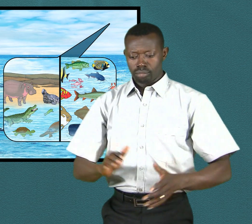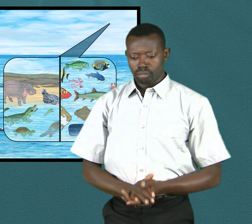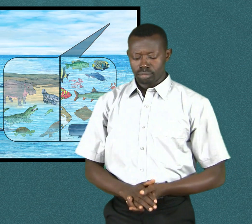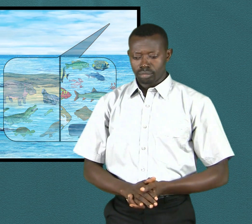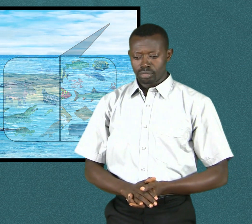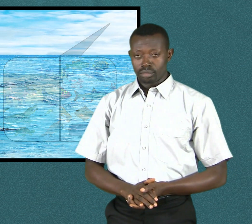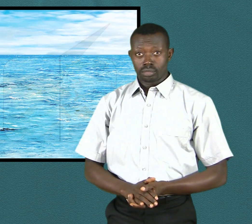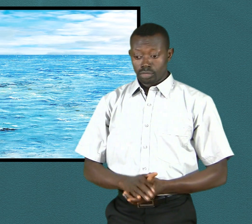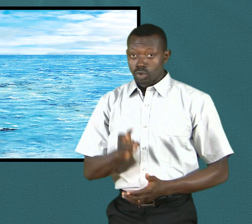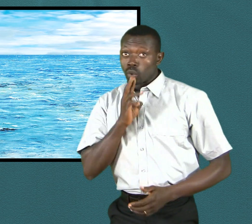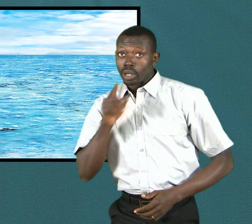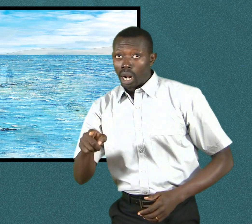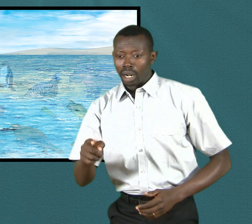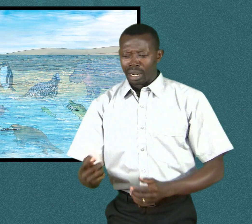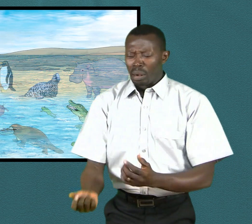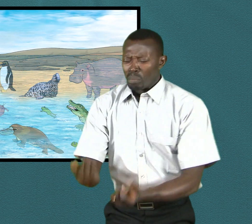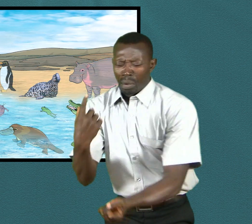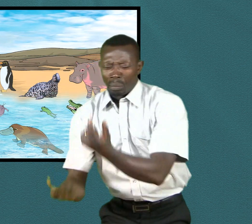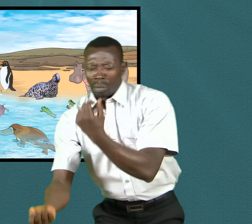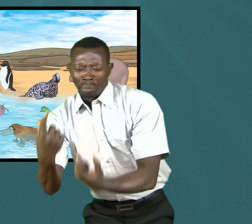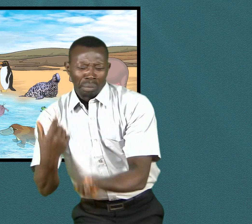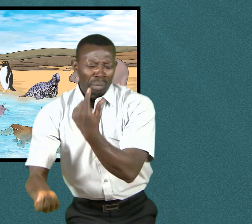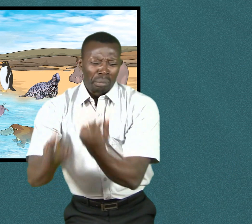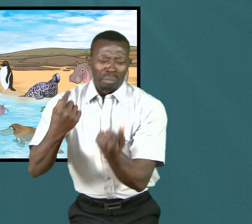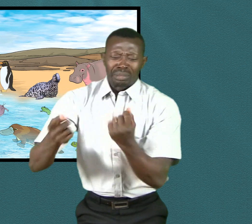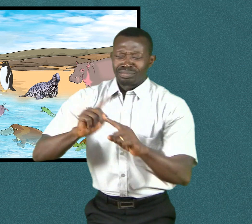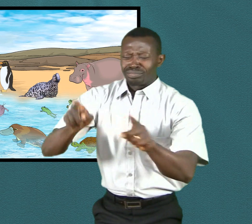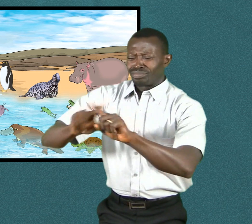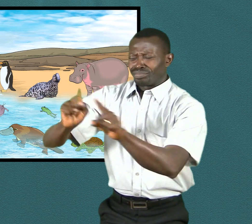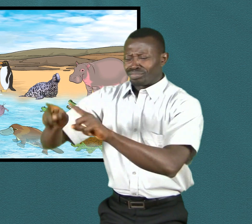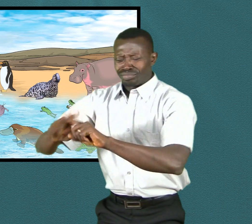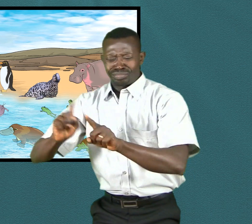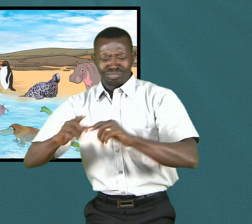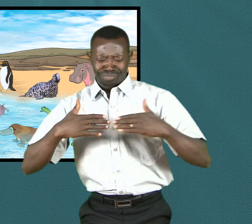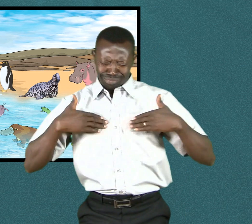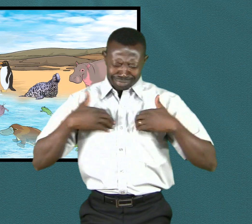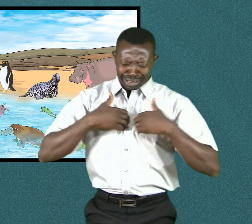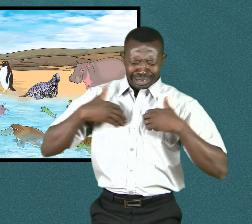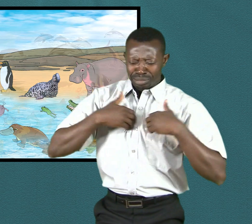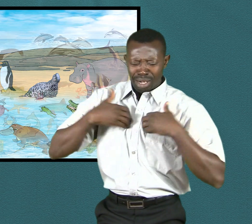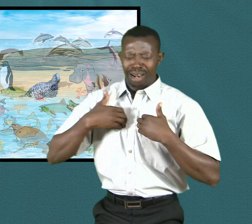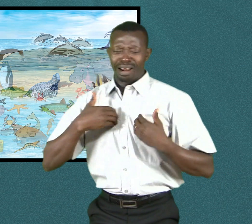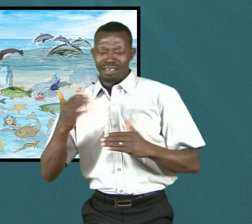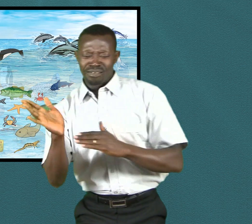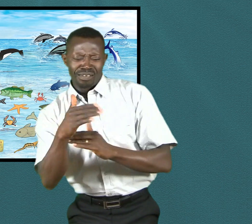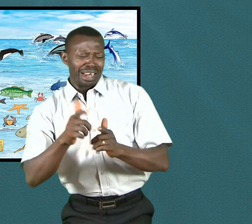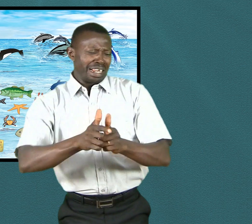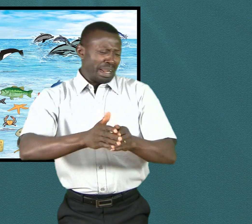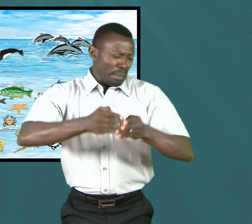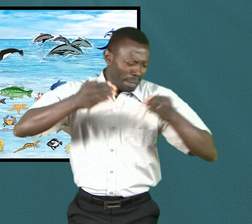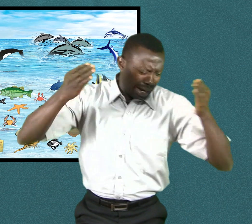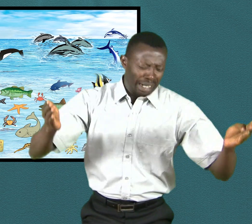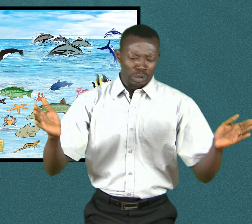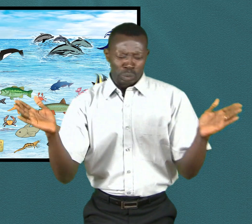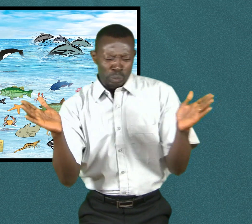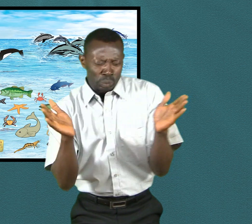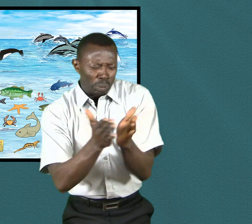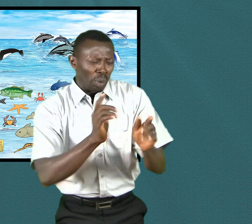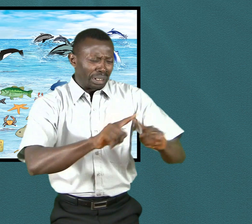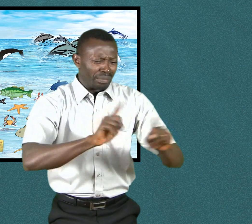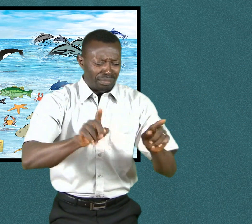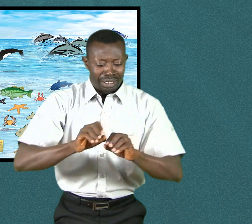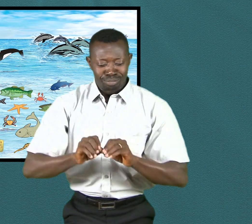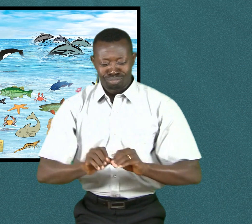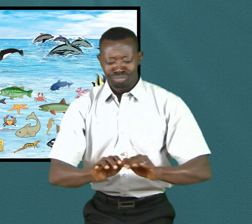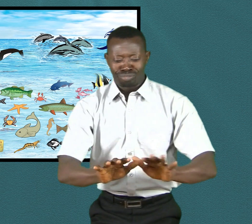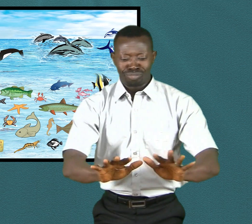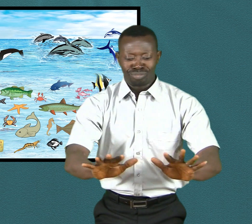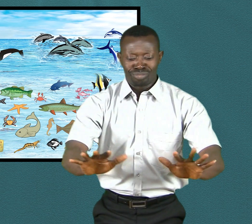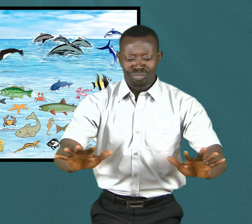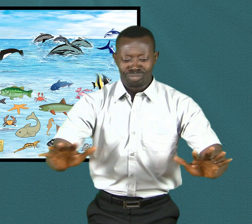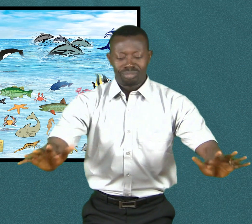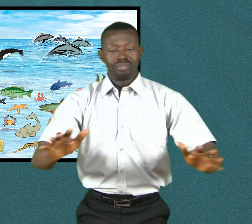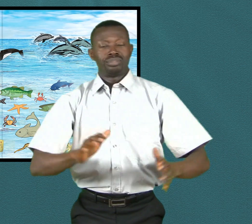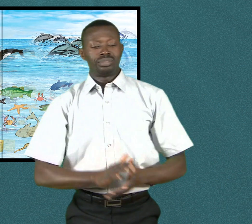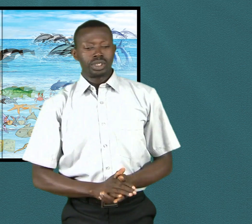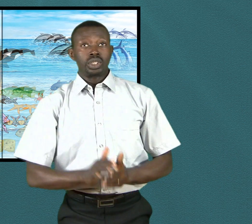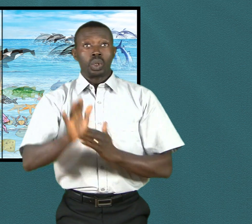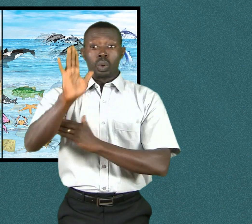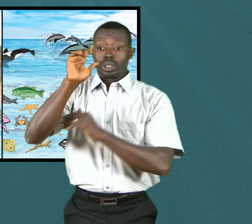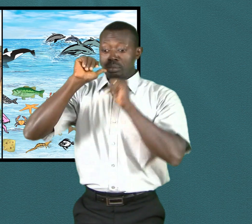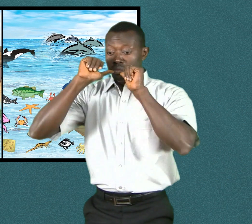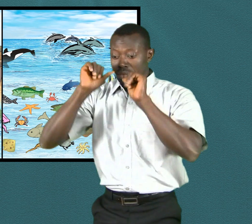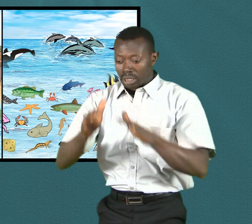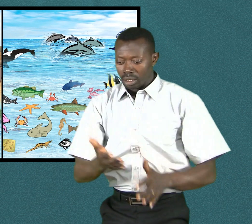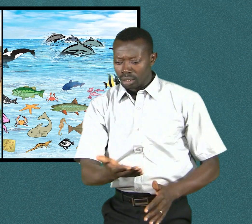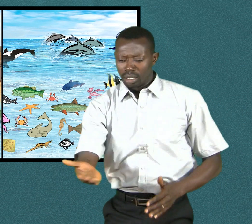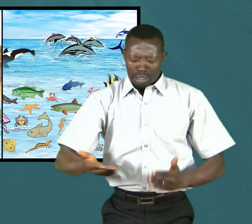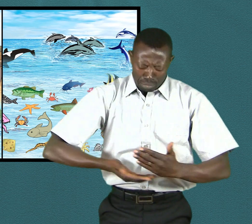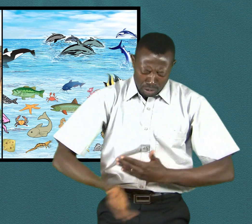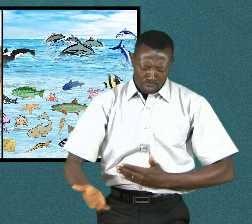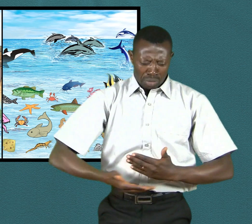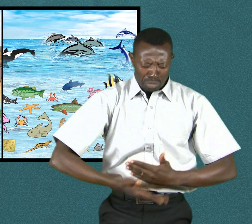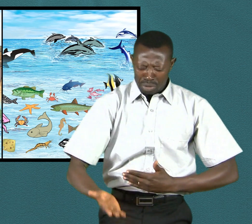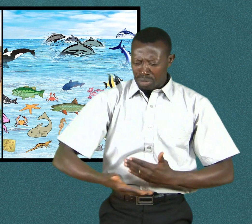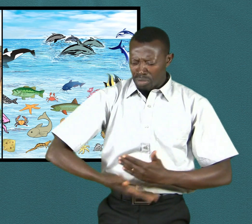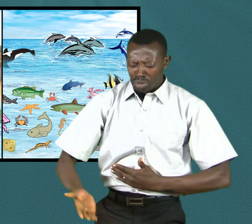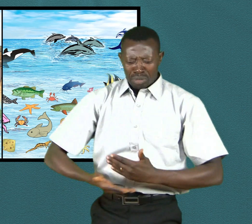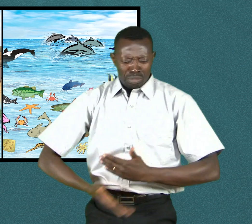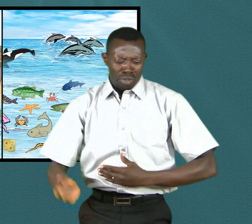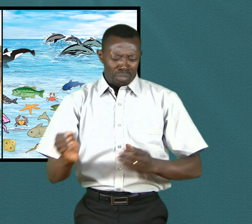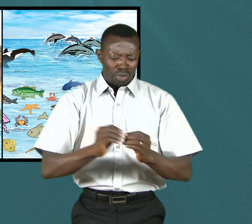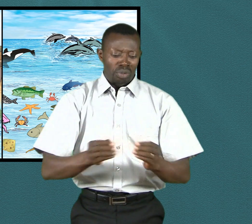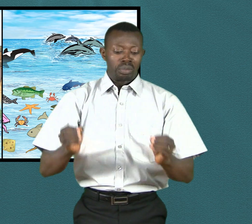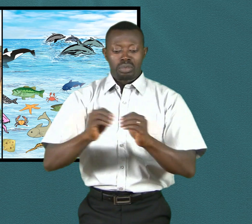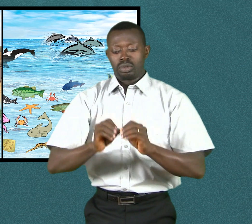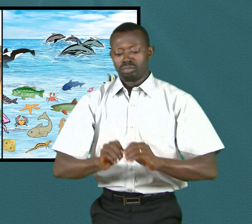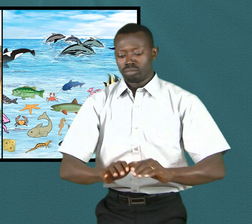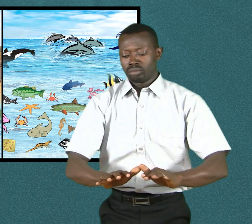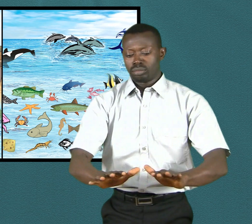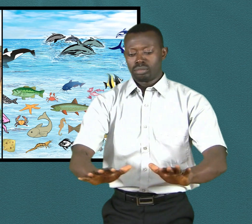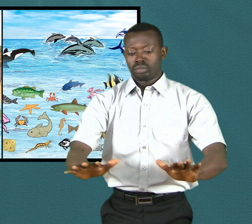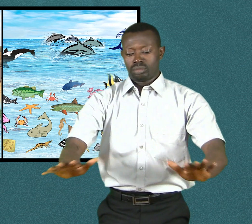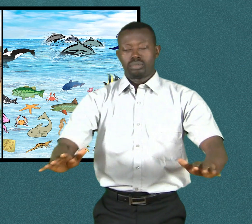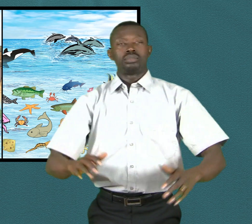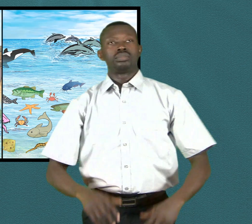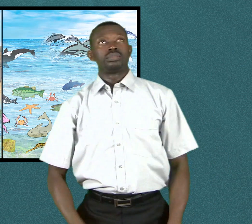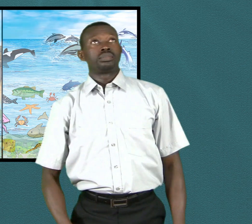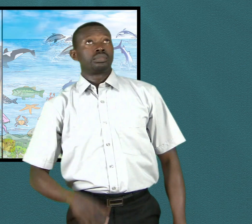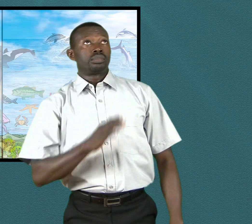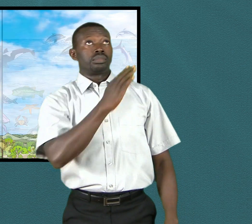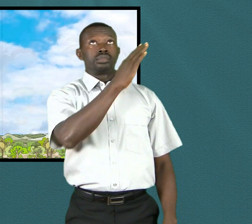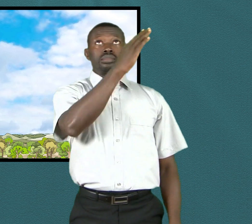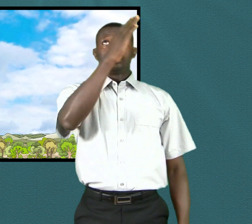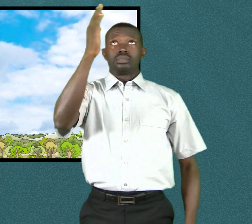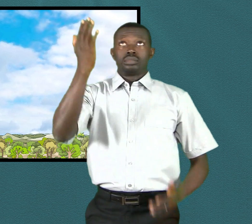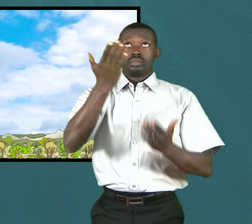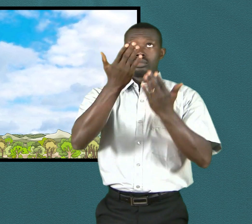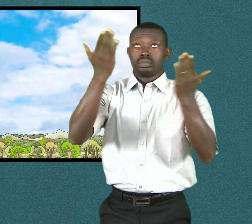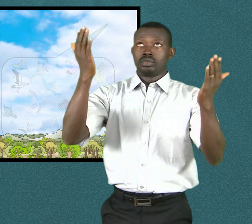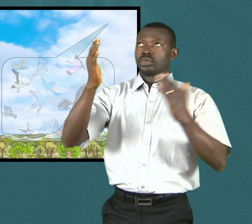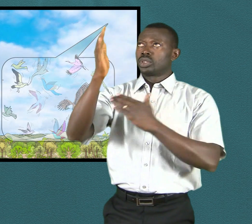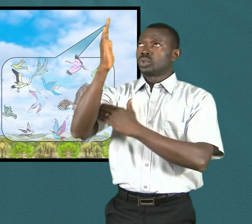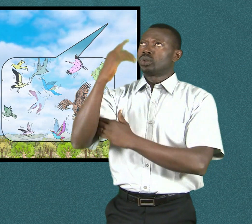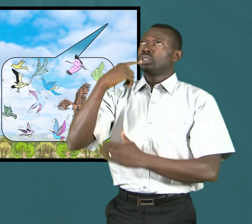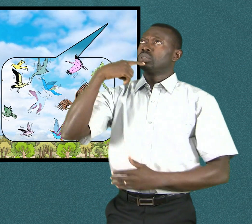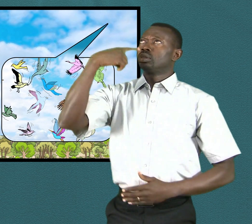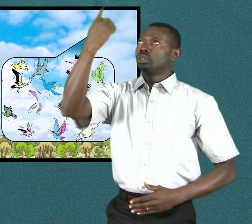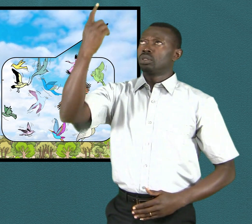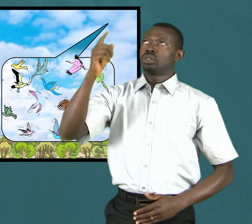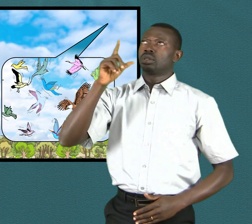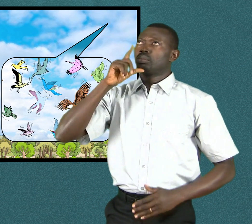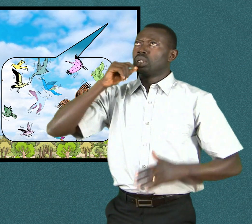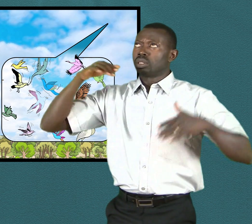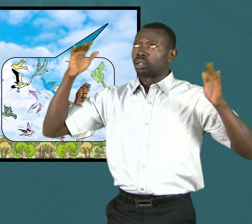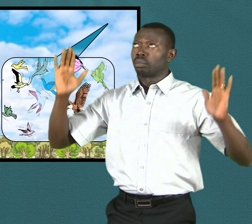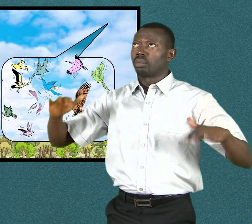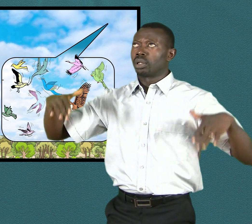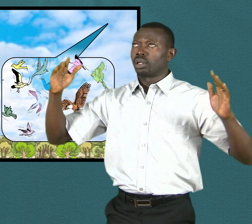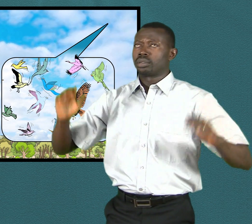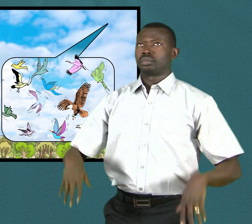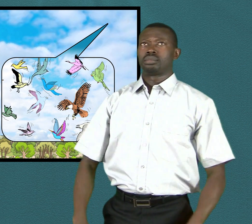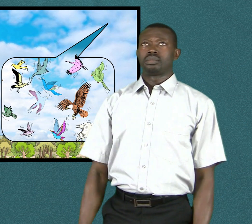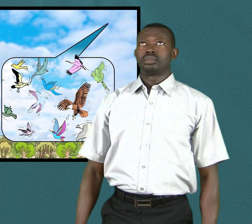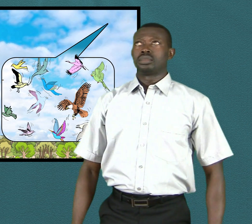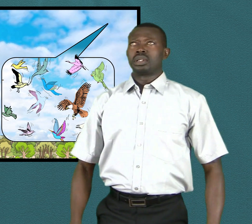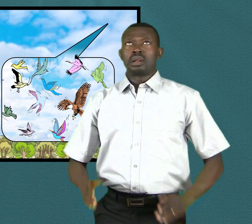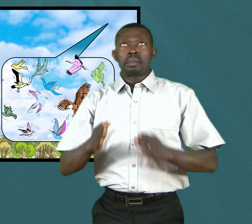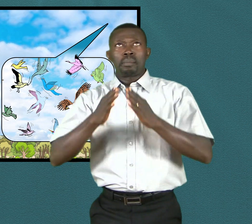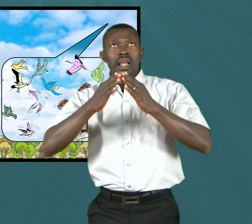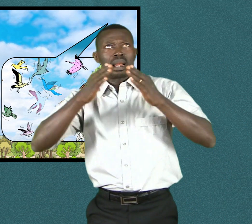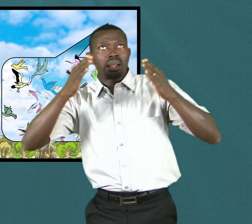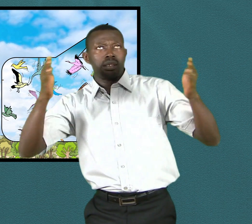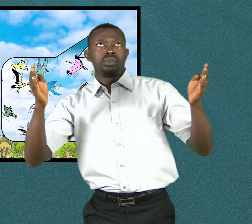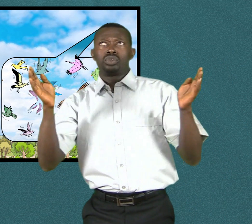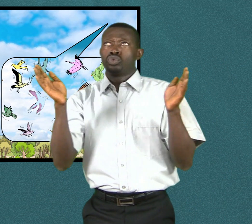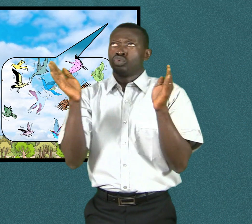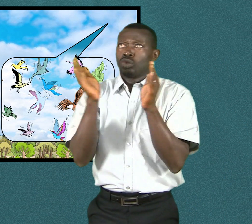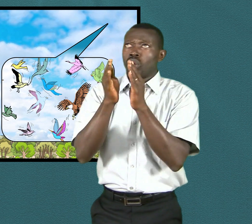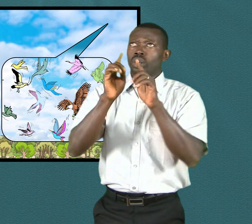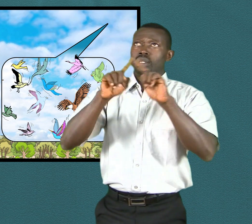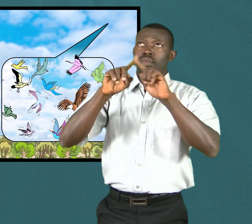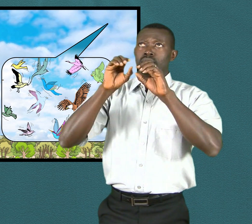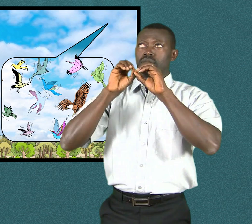So God created the great sea creatures and every living thing that moves, with which the waters teemed according to their kinds, and every bird of flight after its kind.